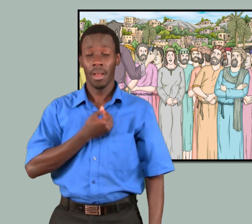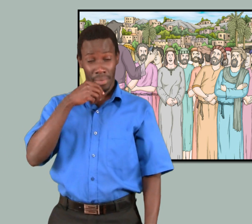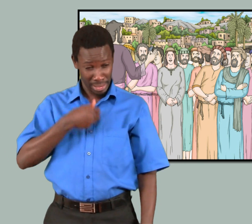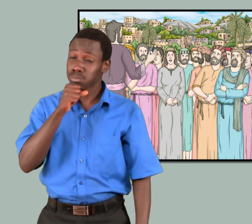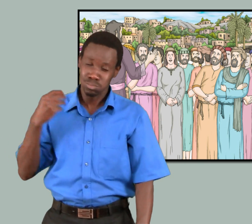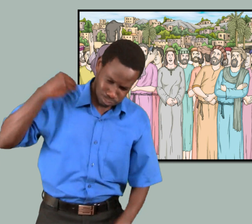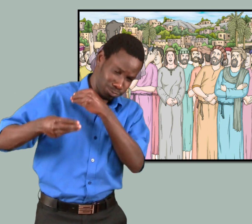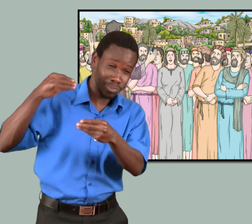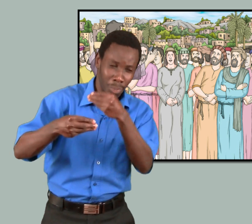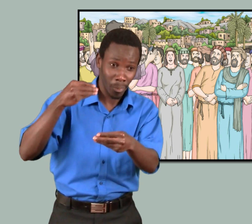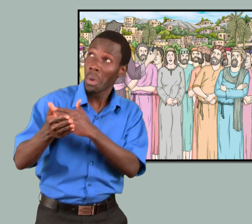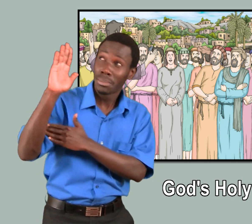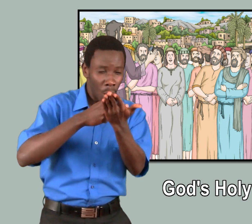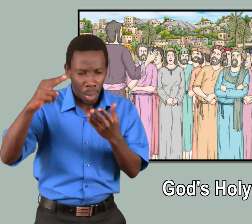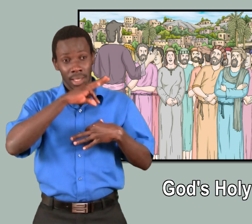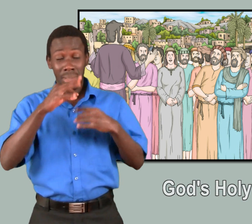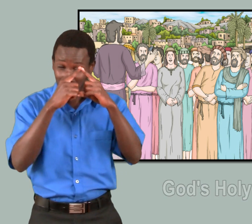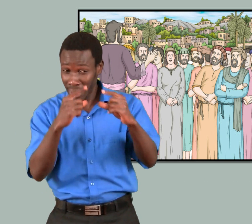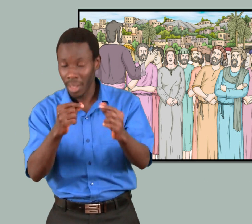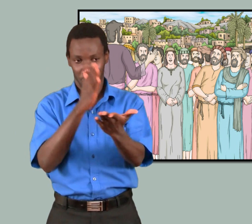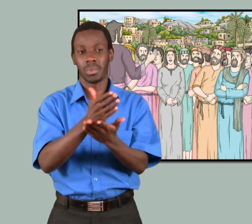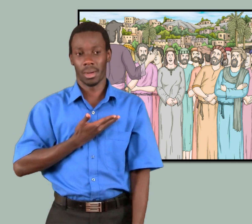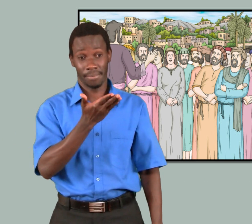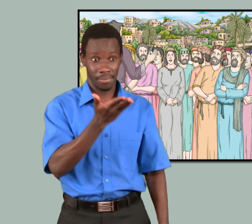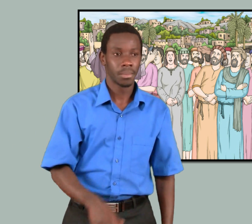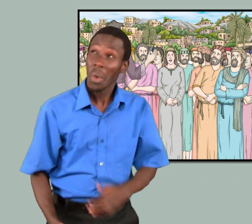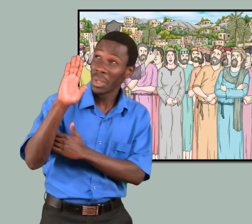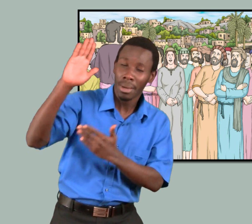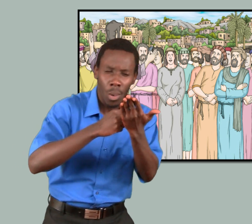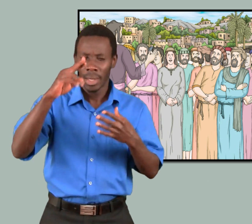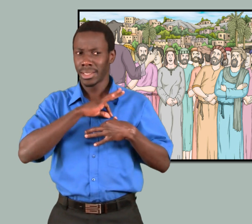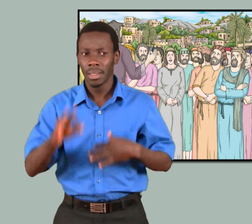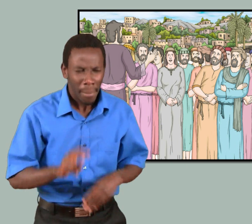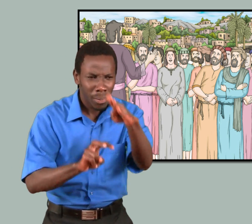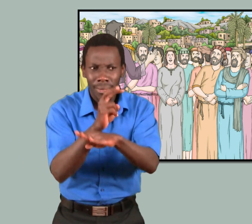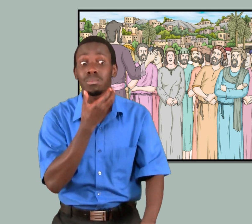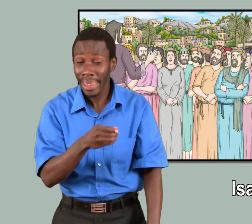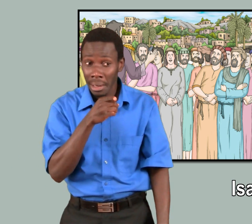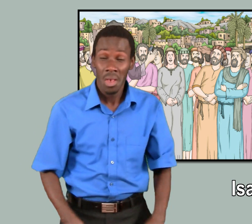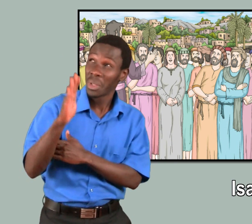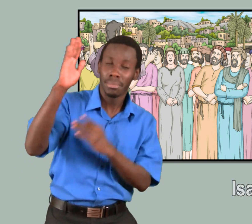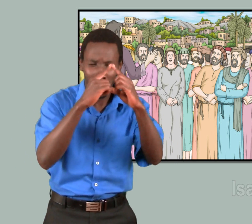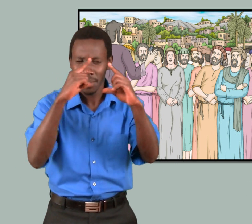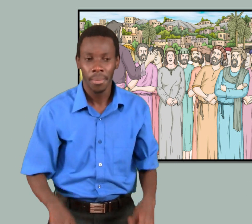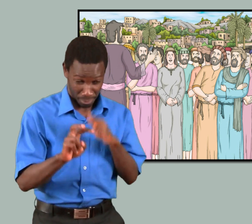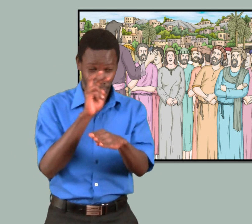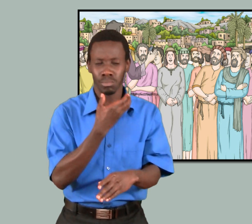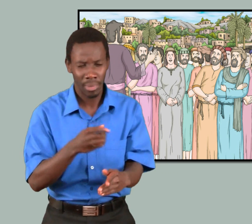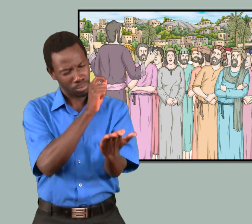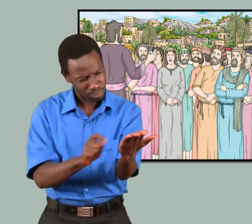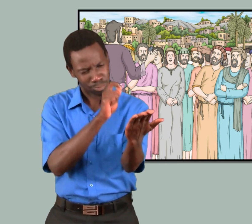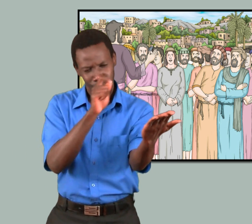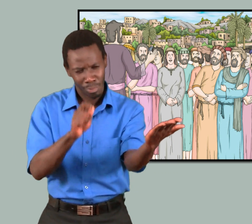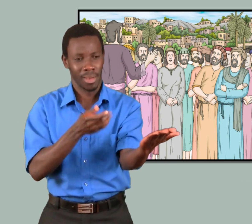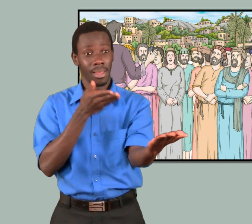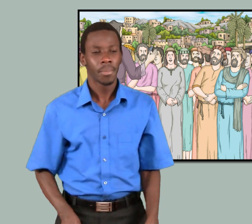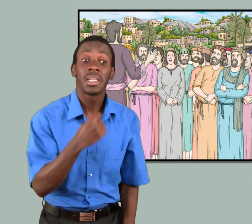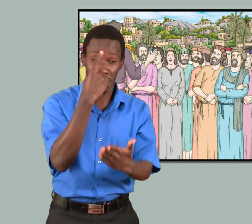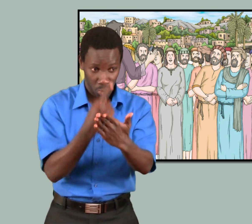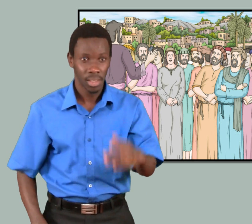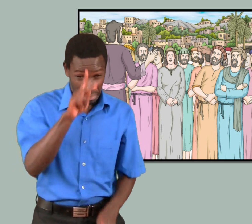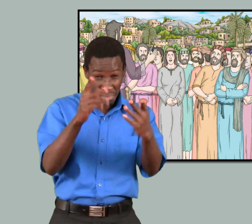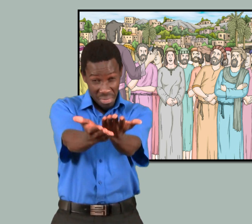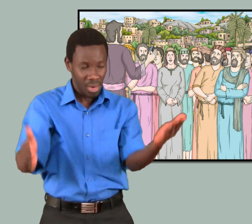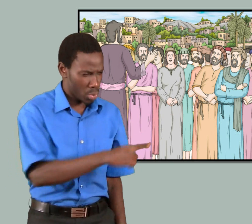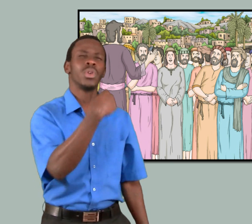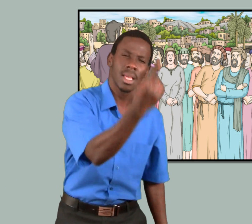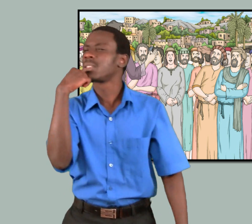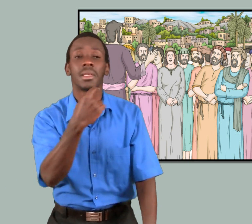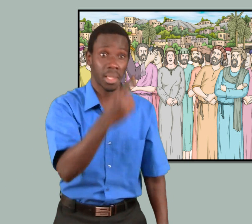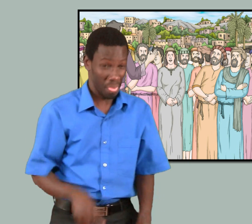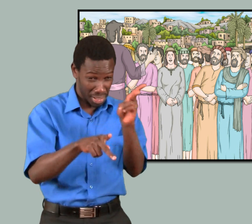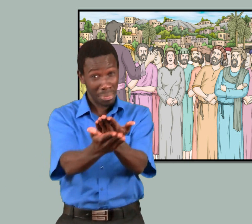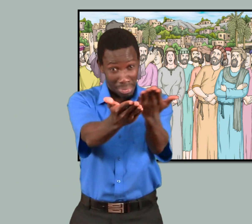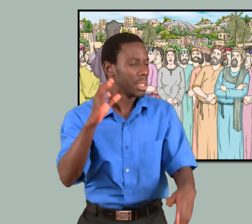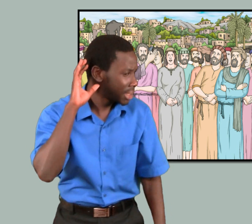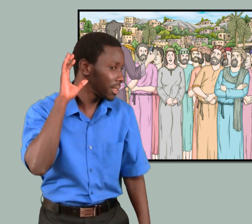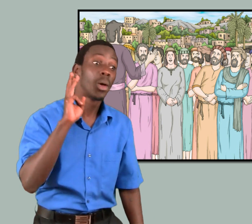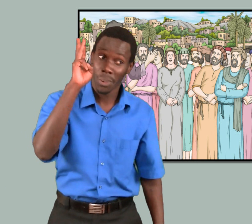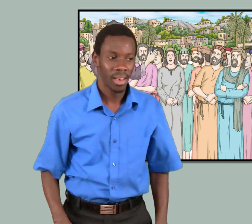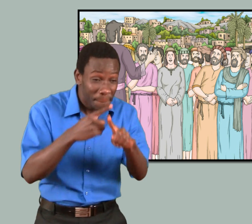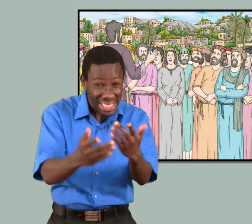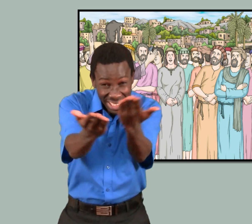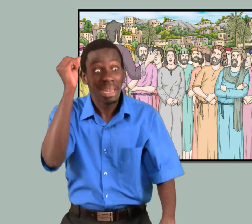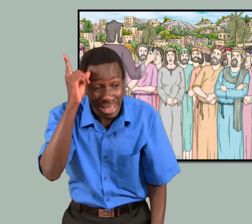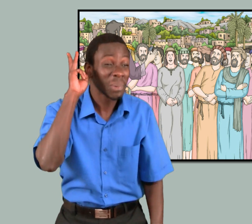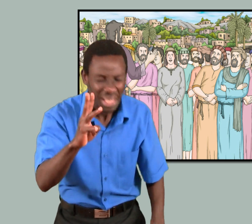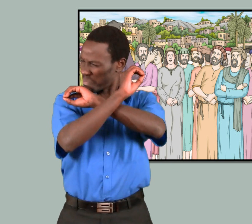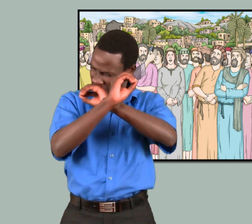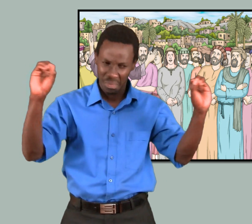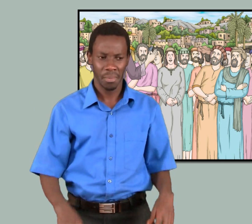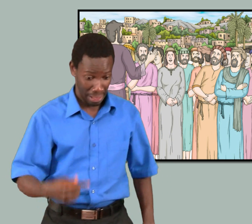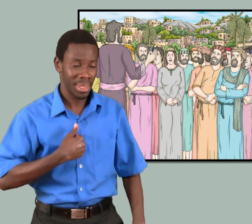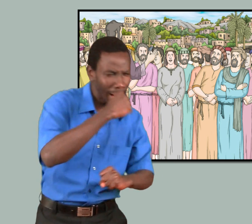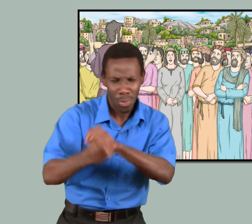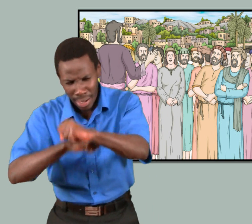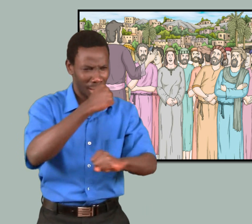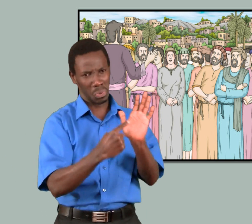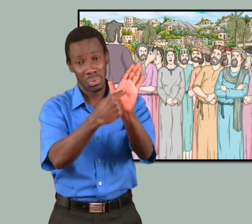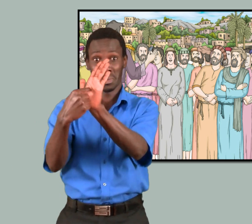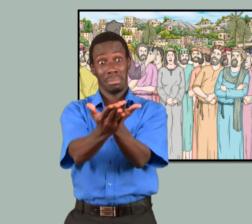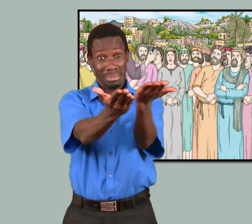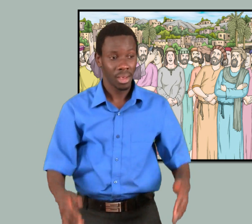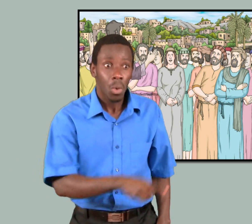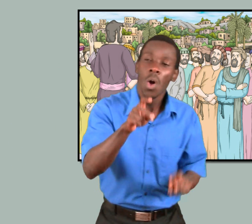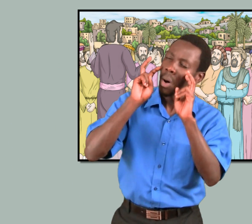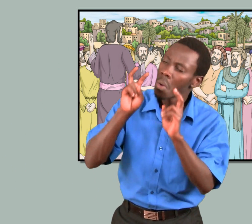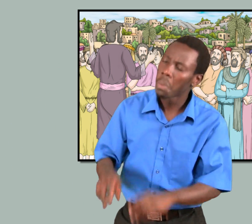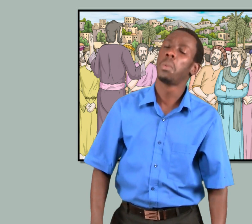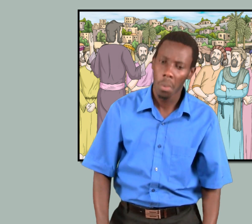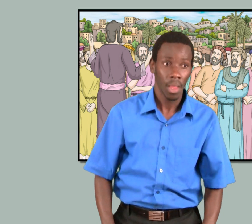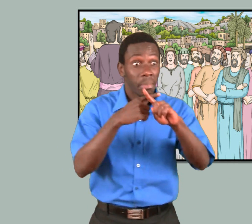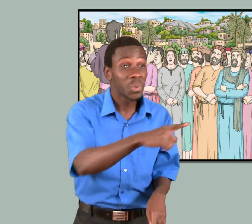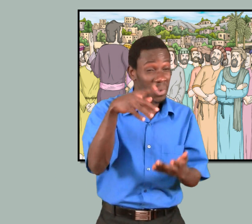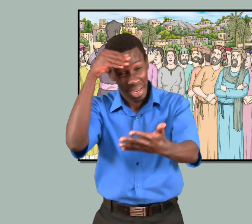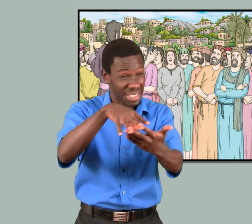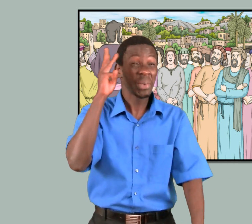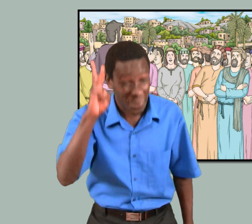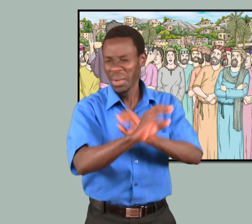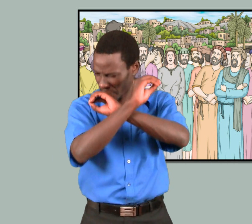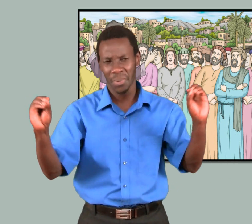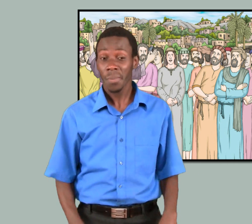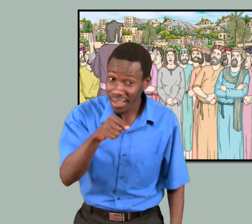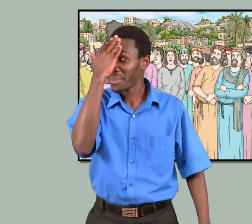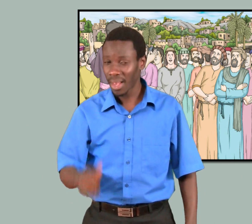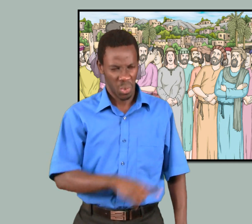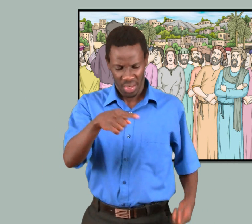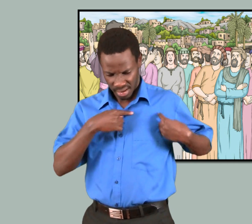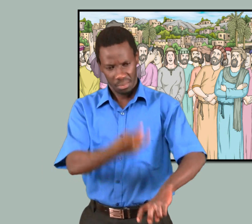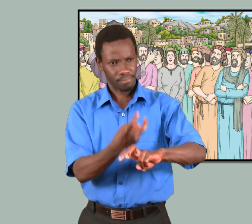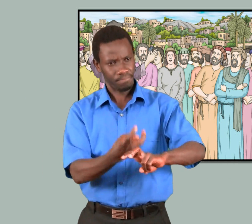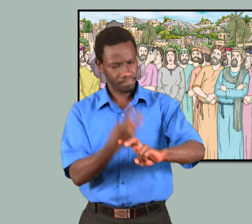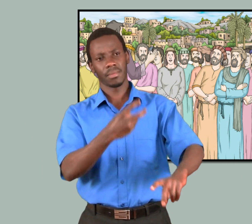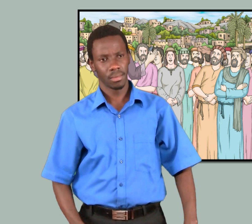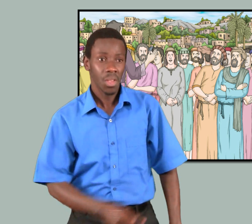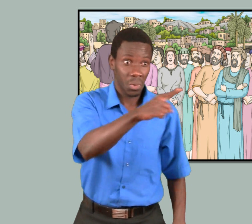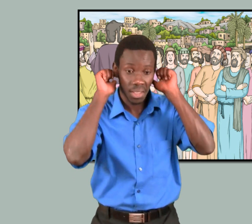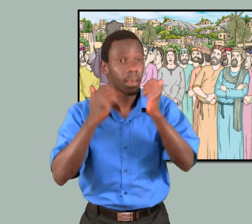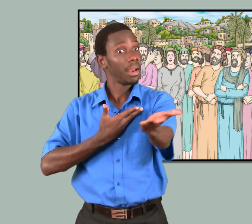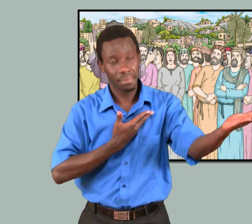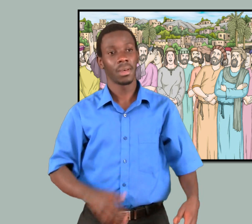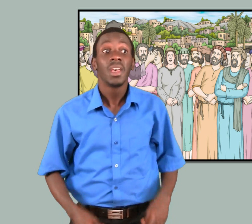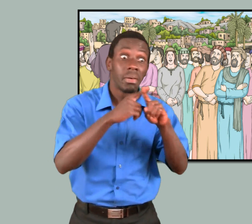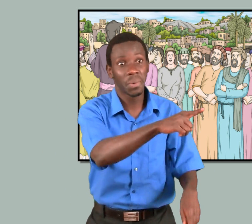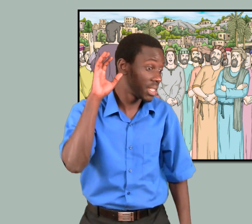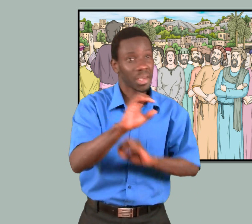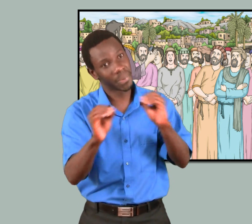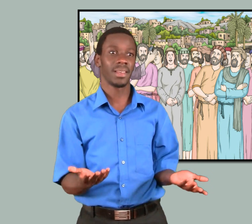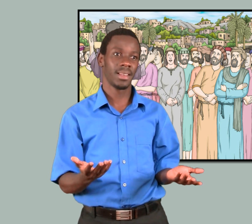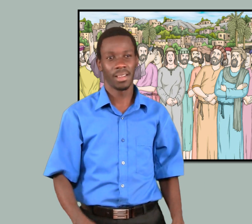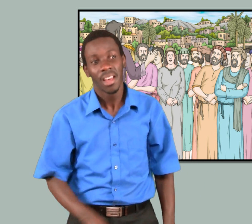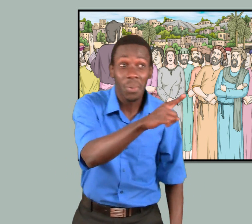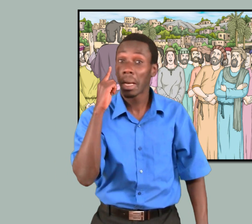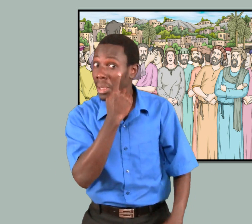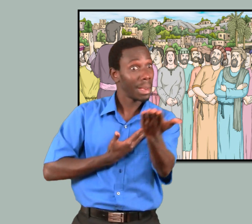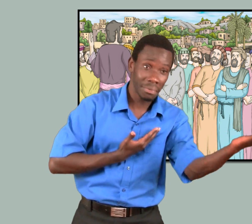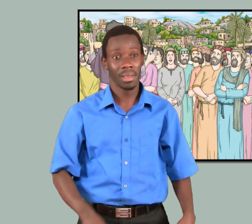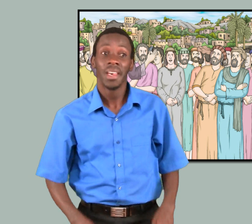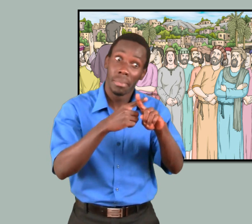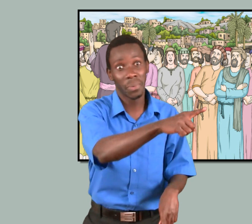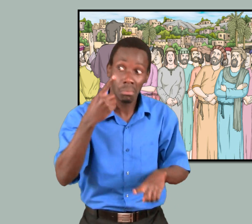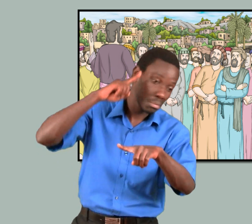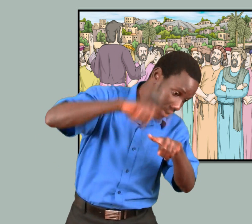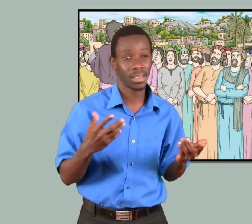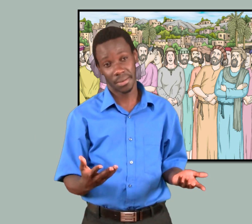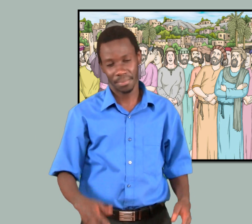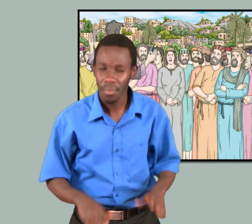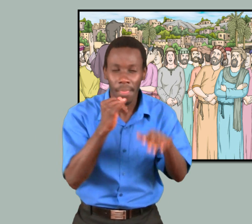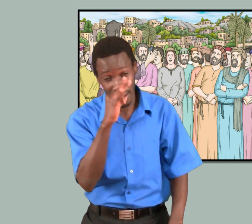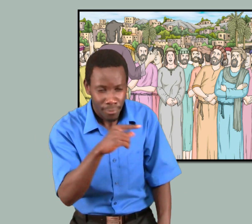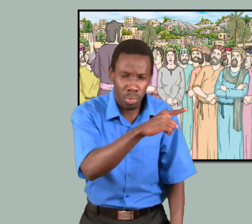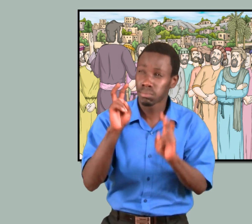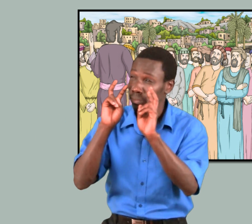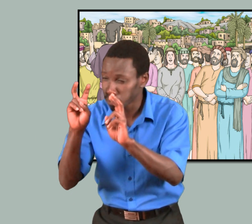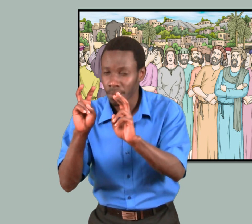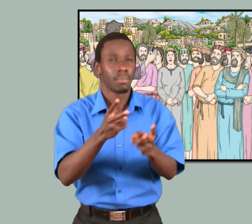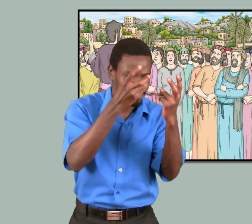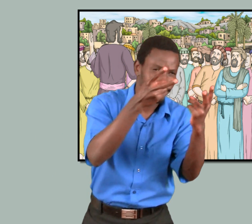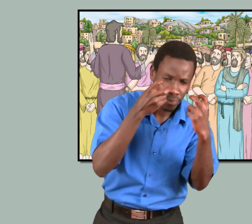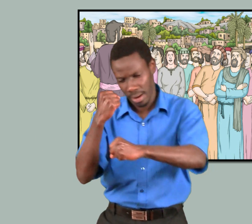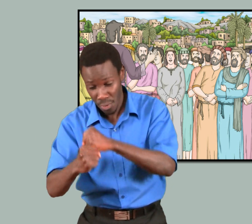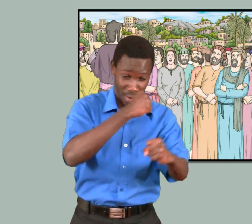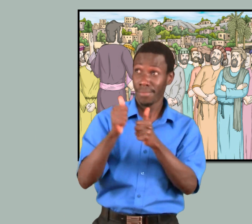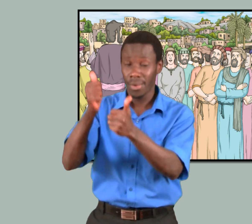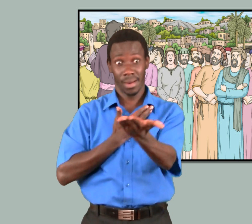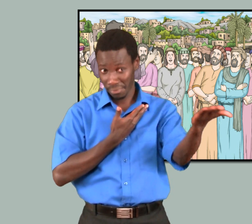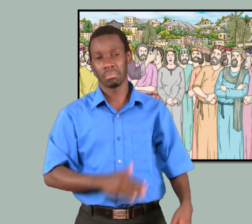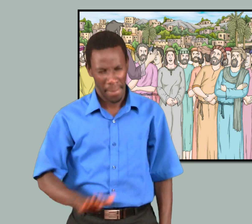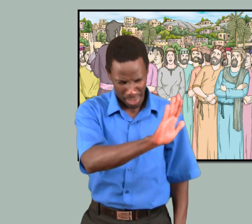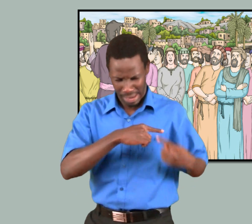They disagreed among themselves and began to leave after Paul had made this final statement: “The Holy Spirit was right when He spoke to your fathers through Isaiah the prophet: ‘Go to this people and say, “You will be ever hearing but never understanding;